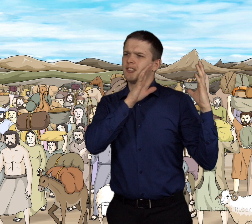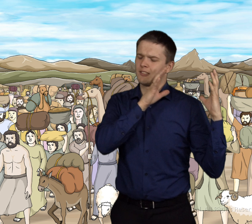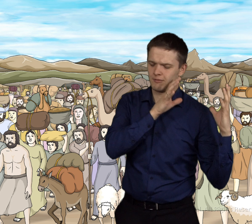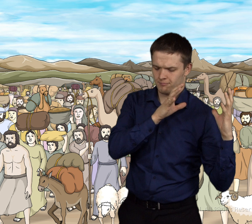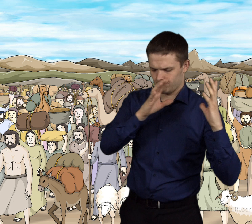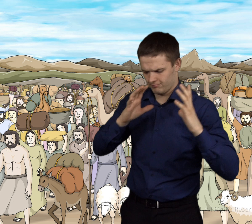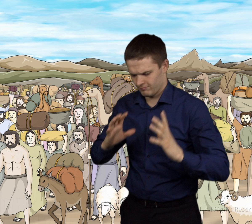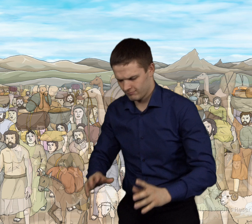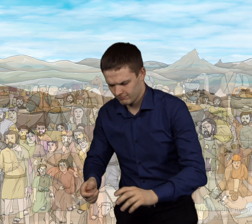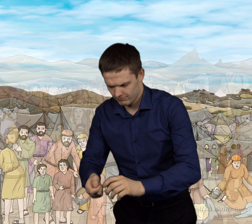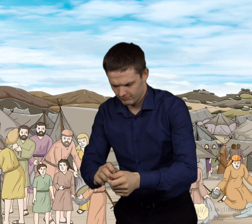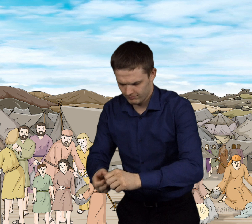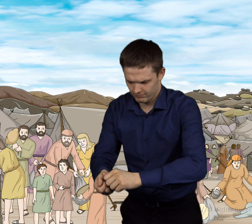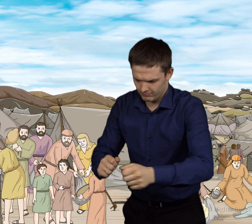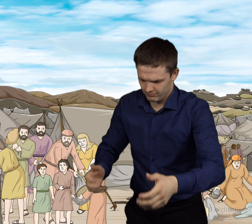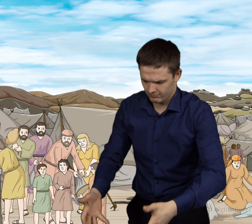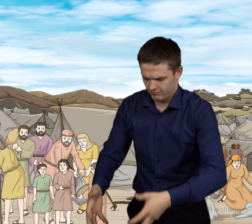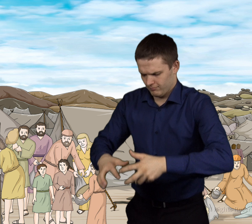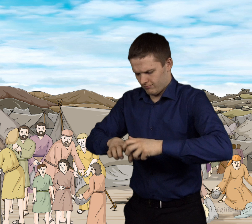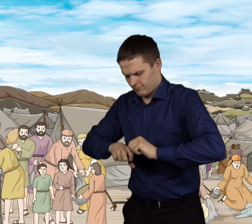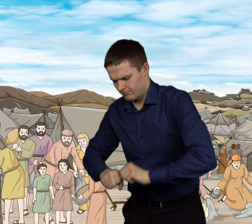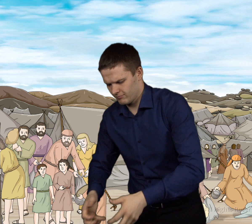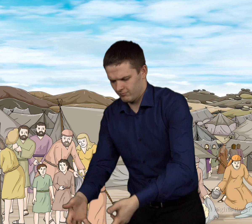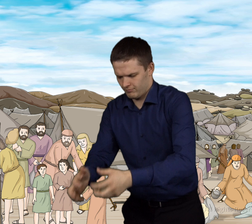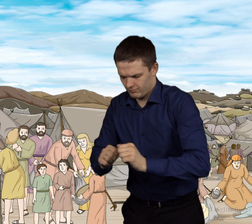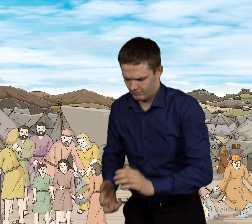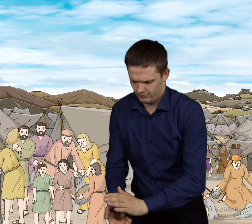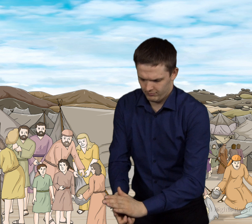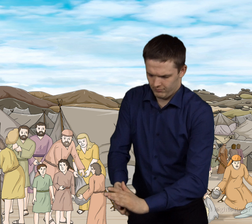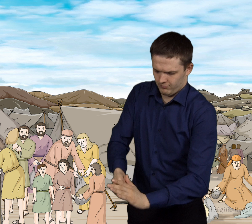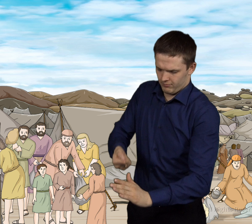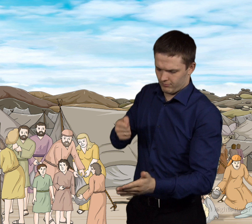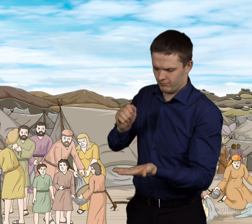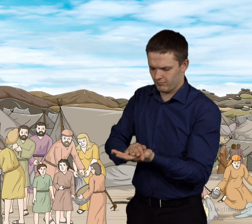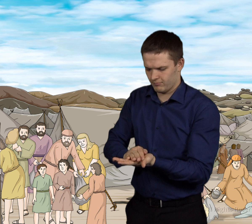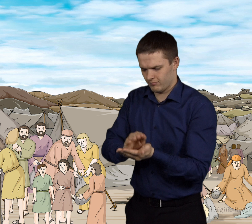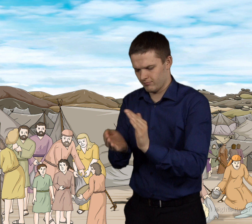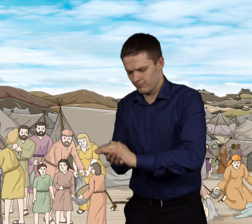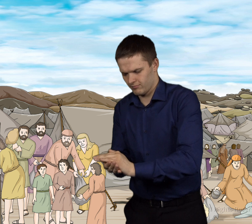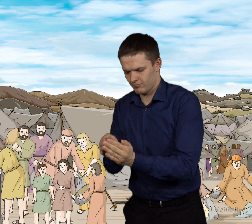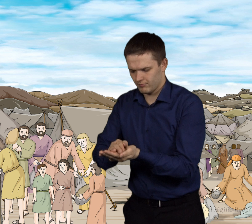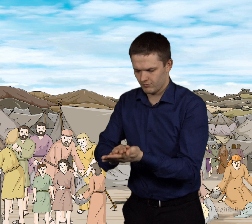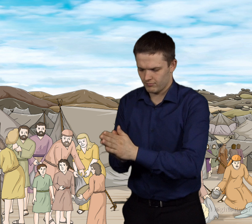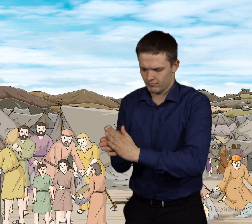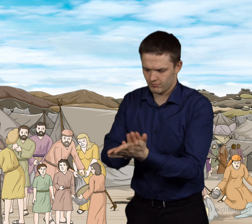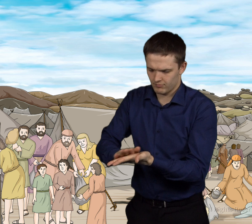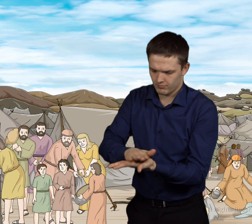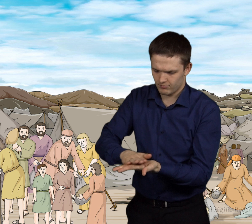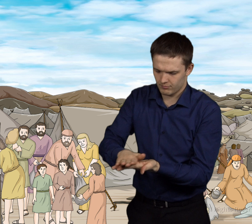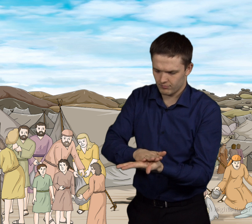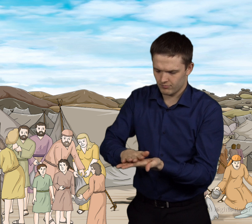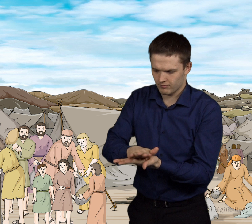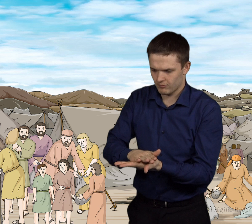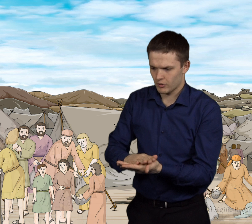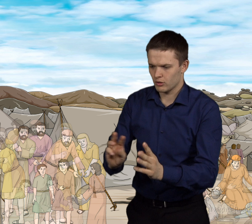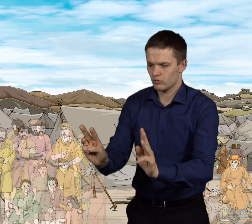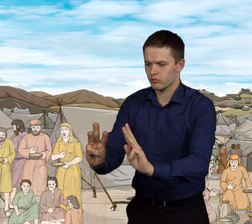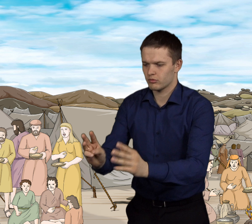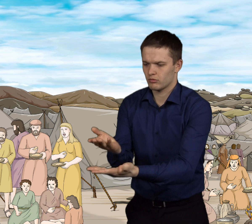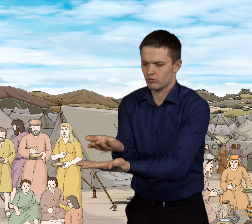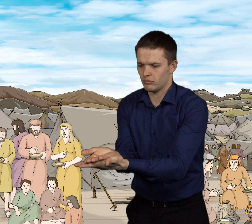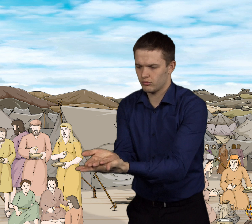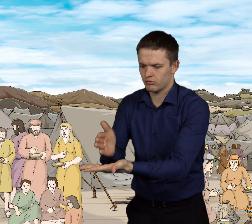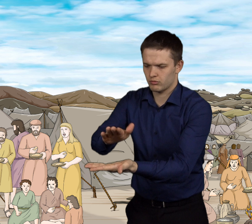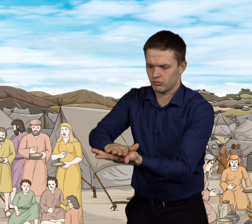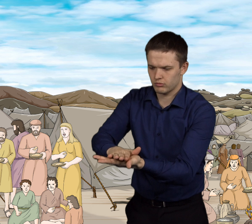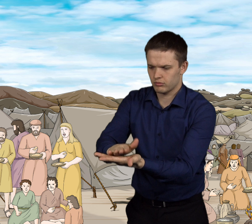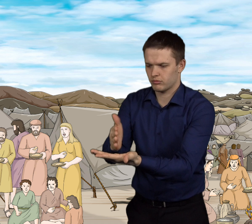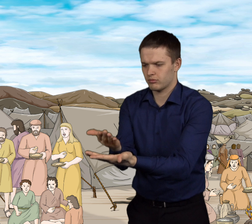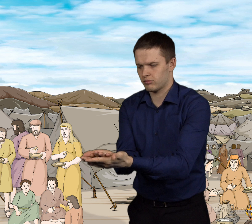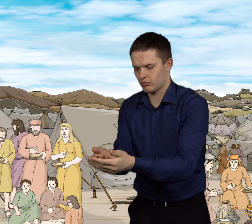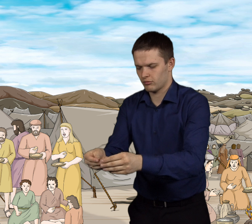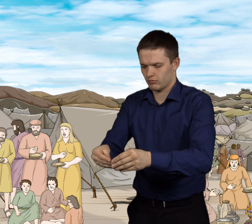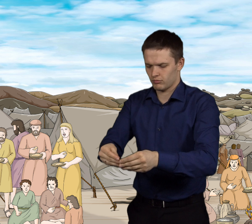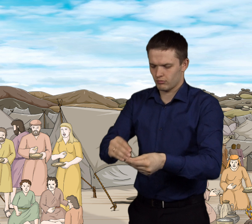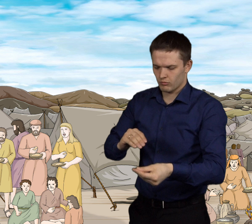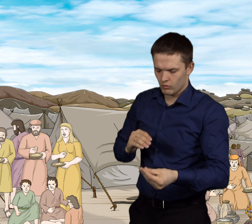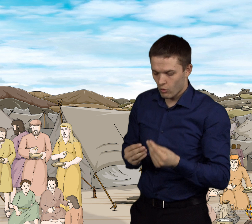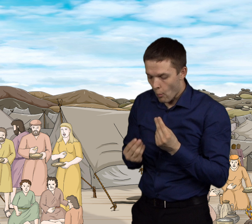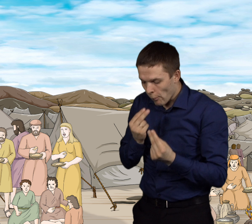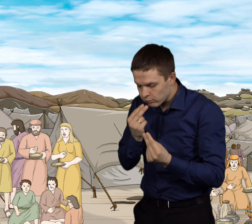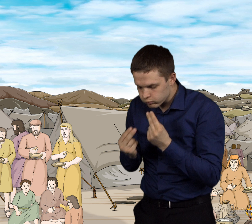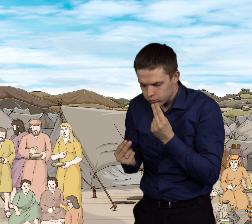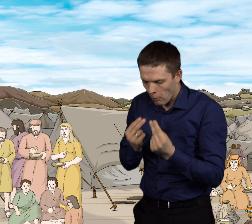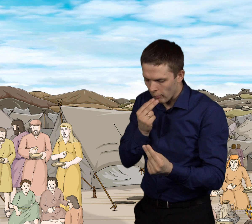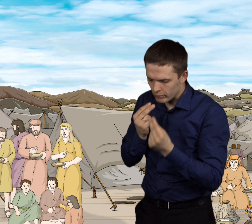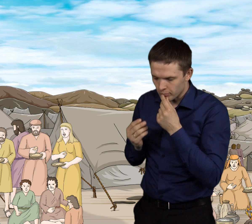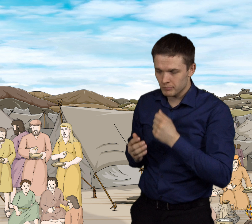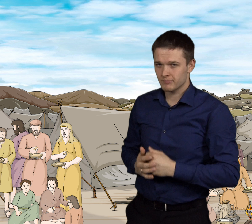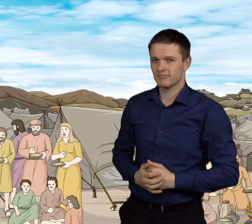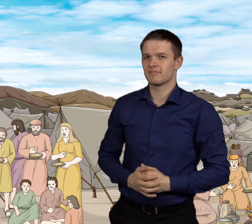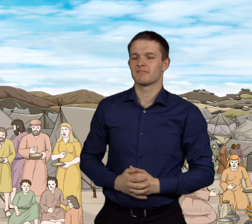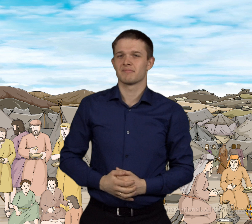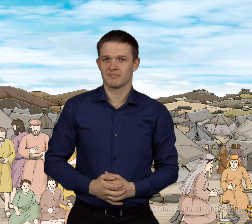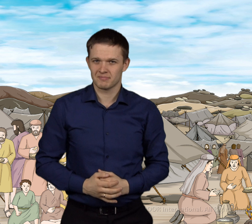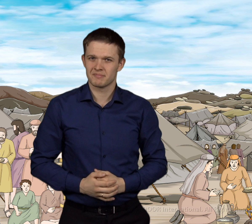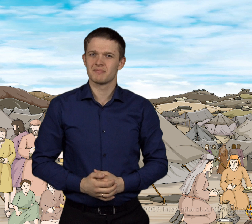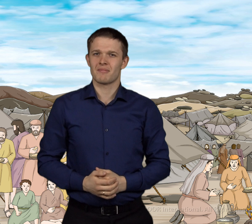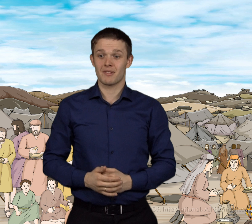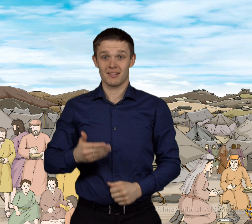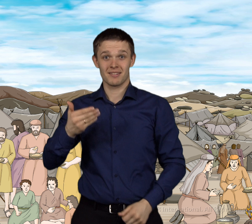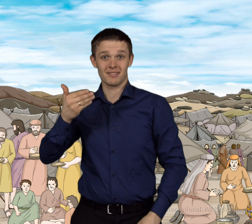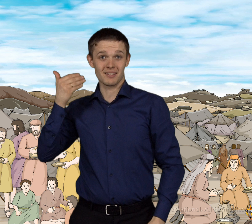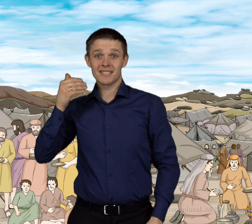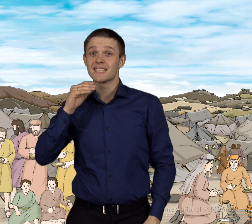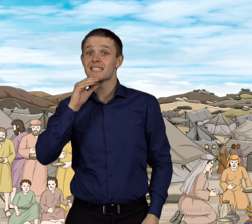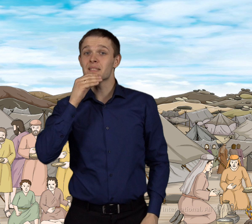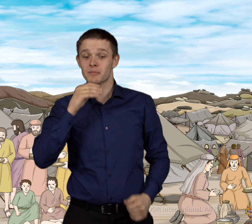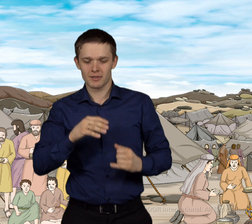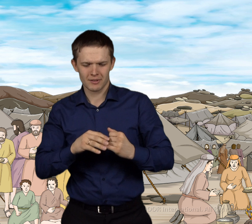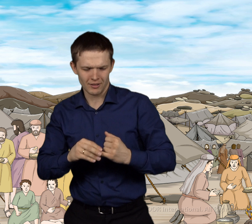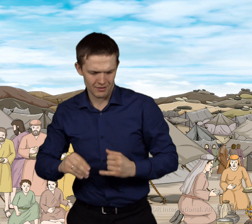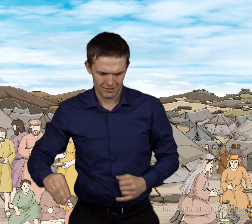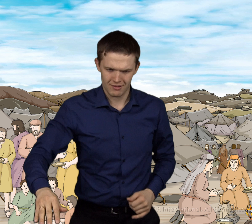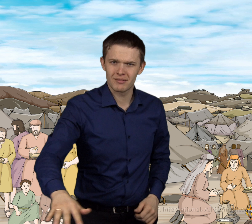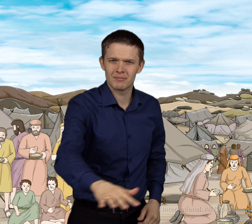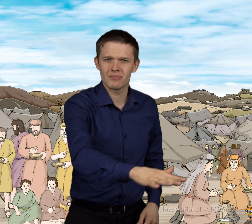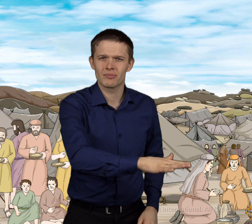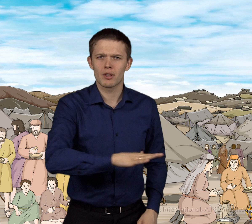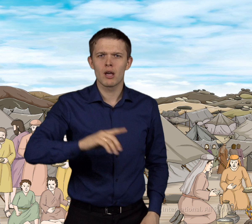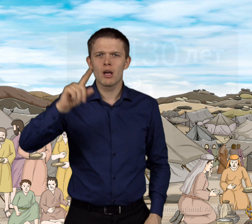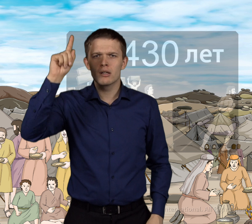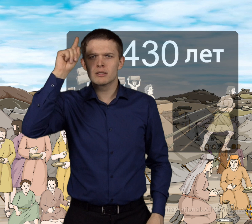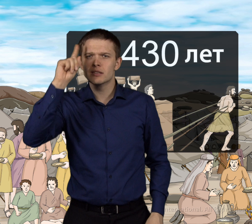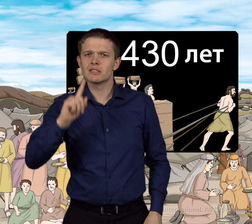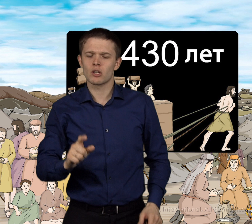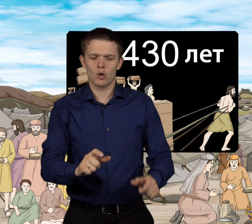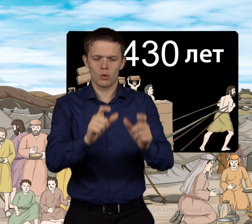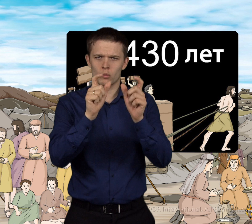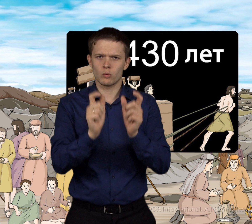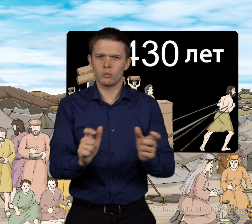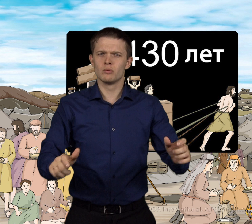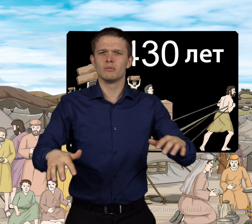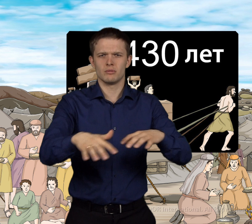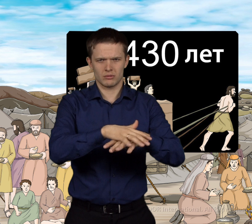For when they had been driven out of Egypt, they could not delay and had not prepared any provisions for themselves.